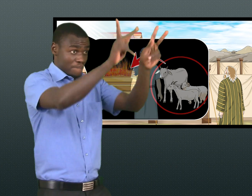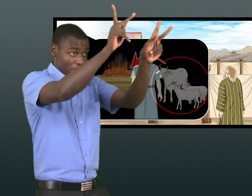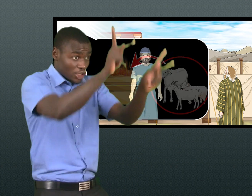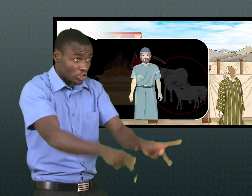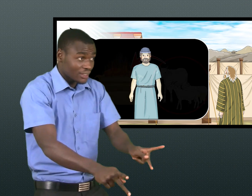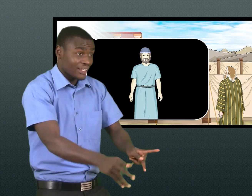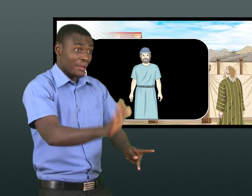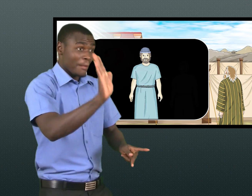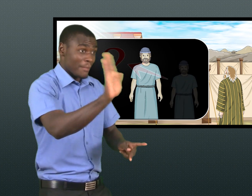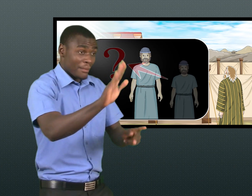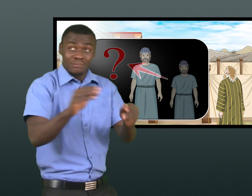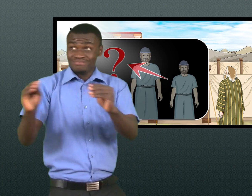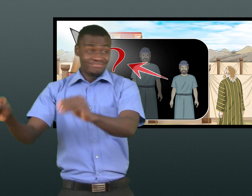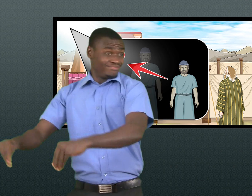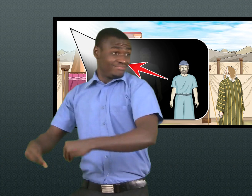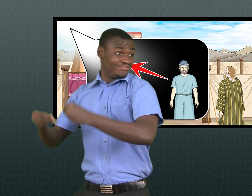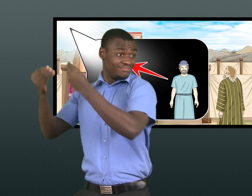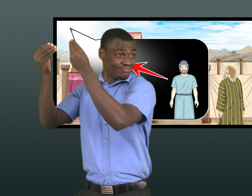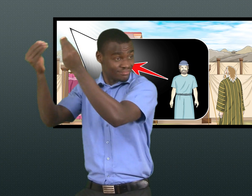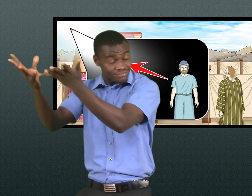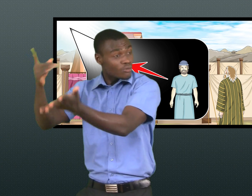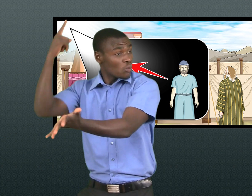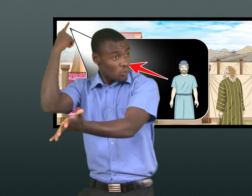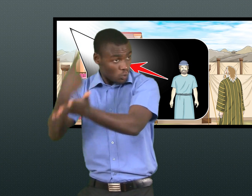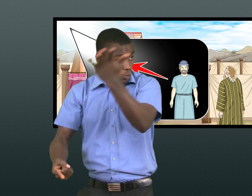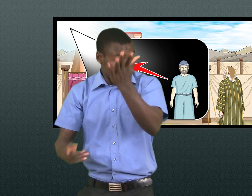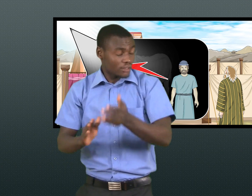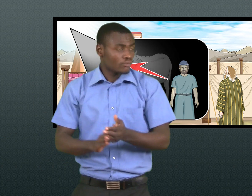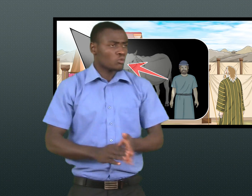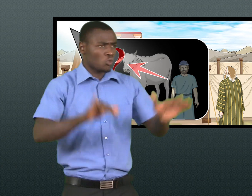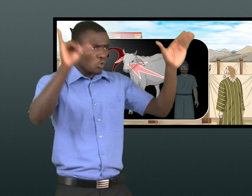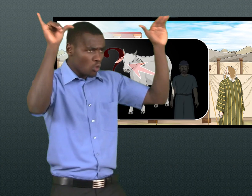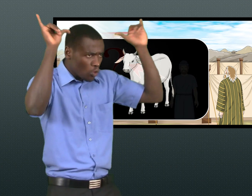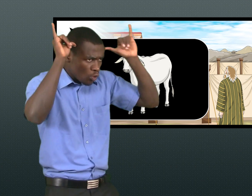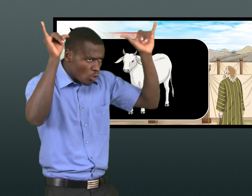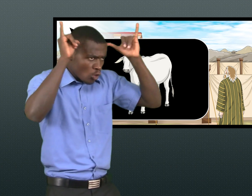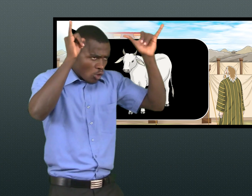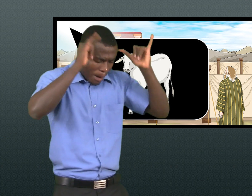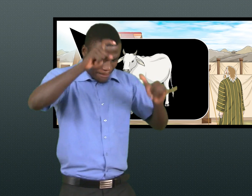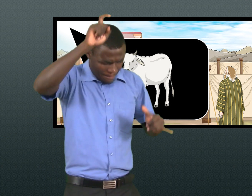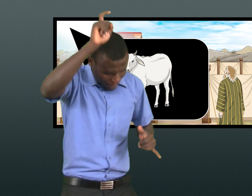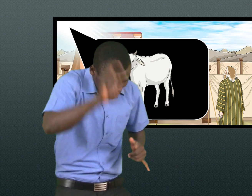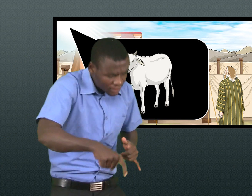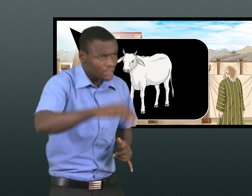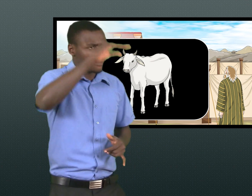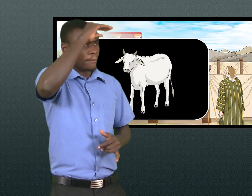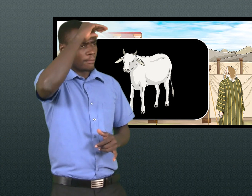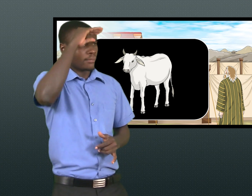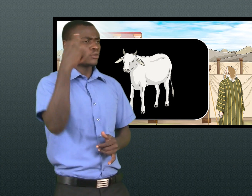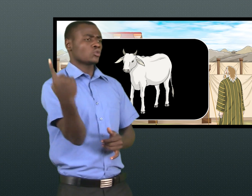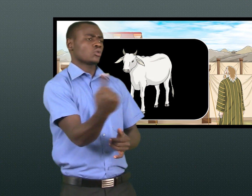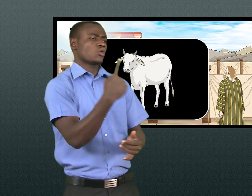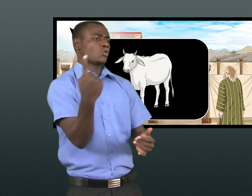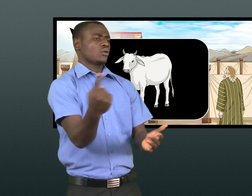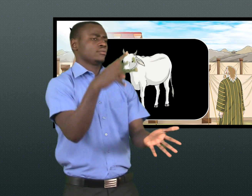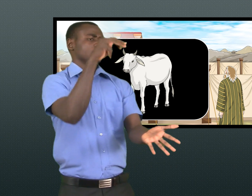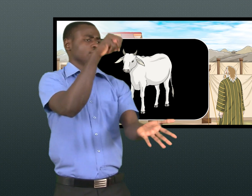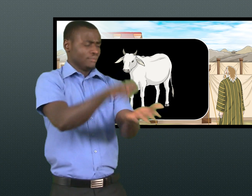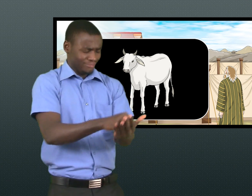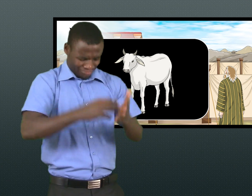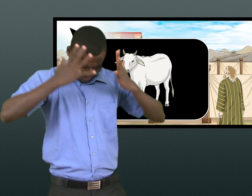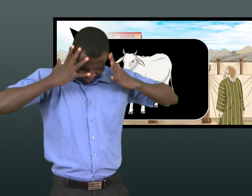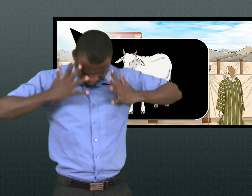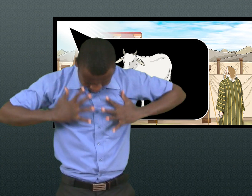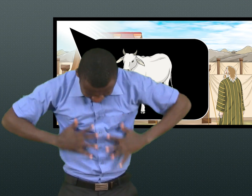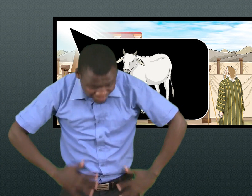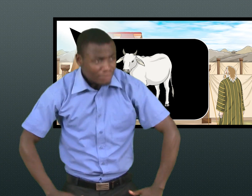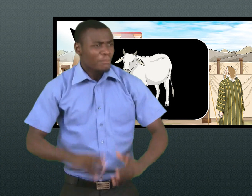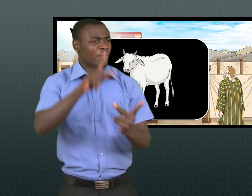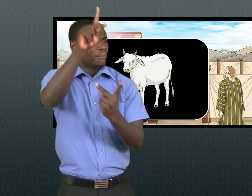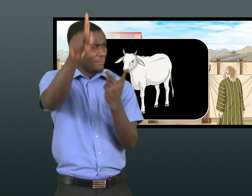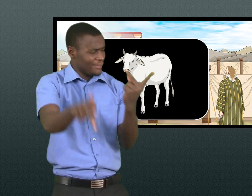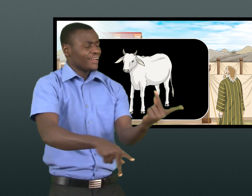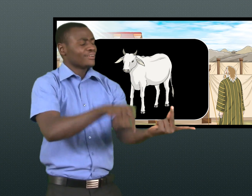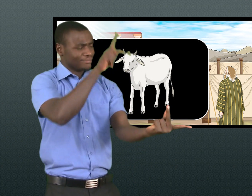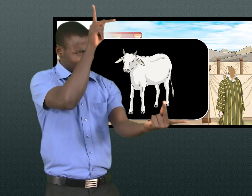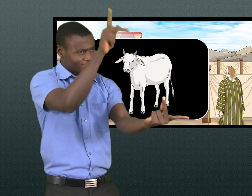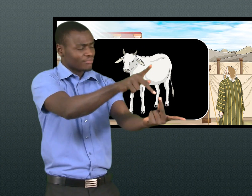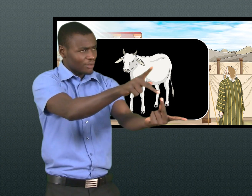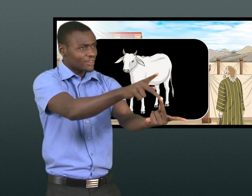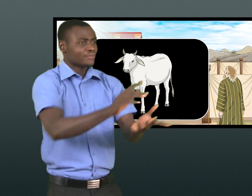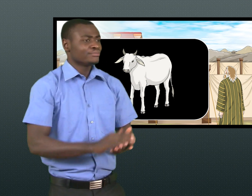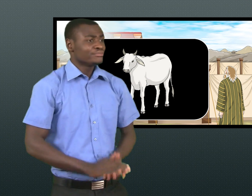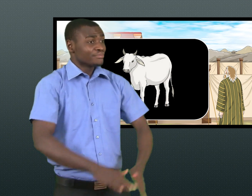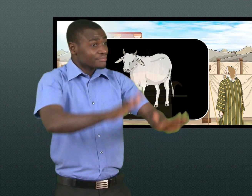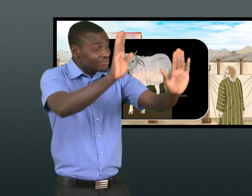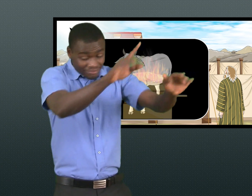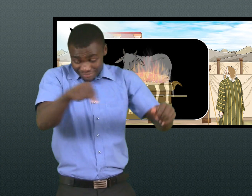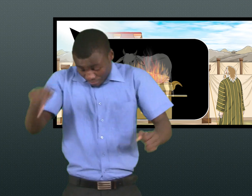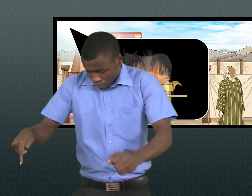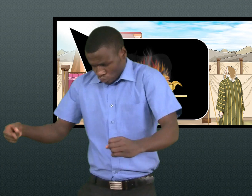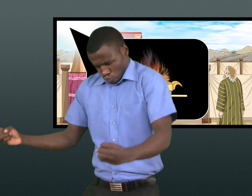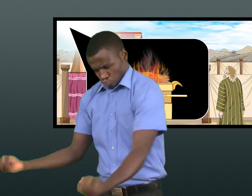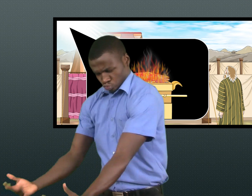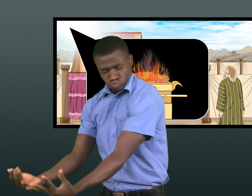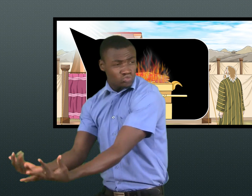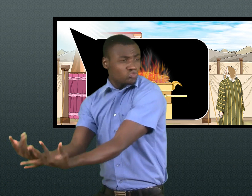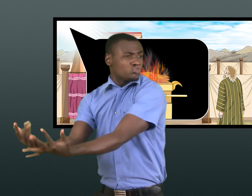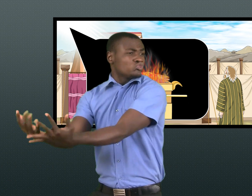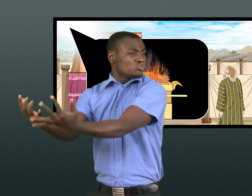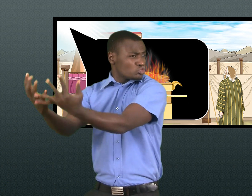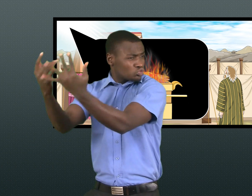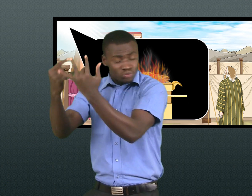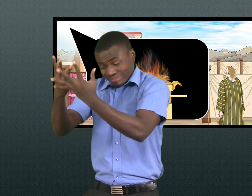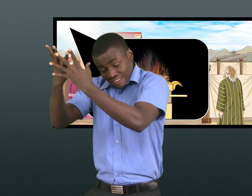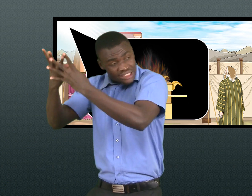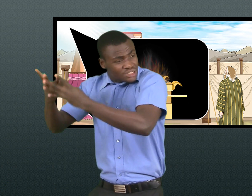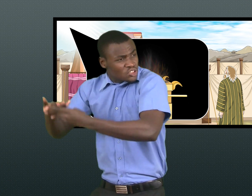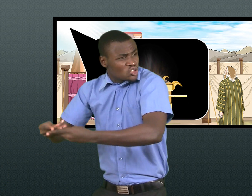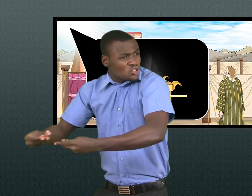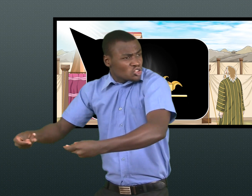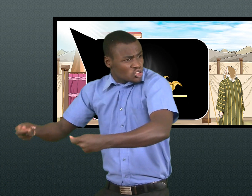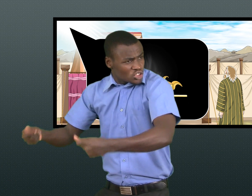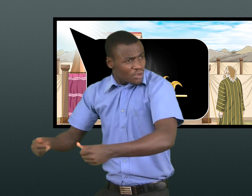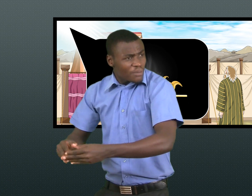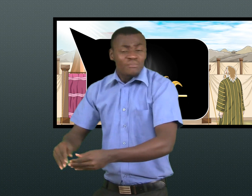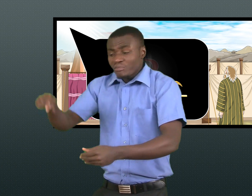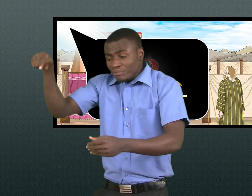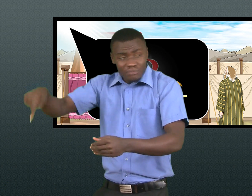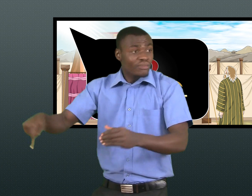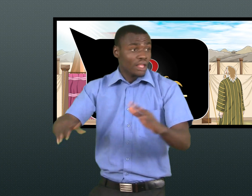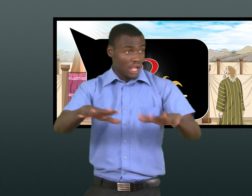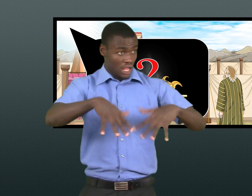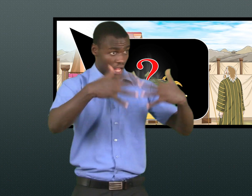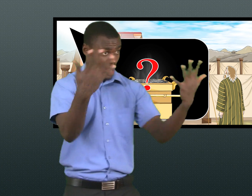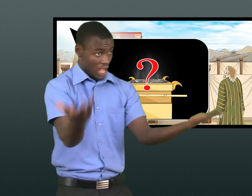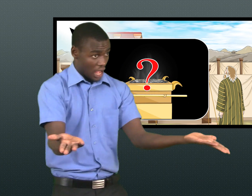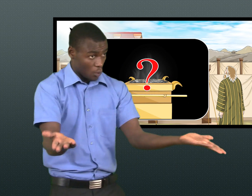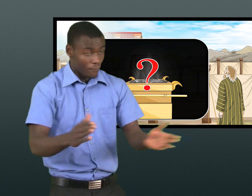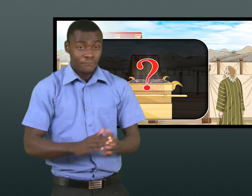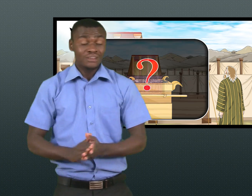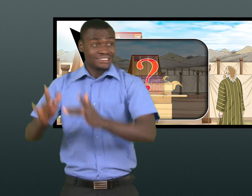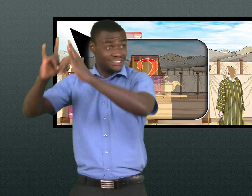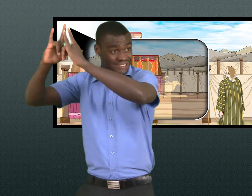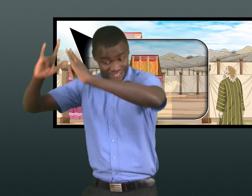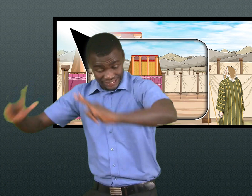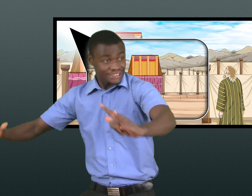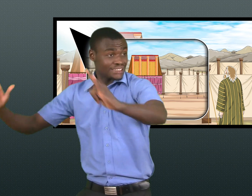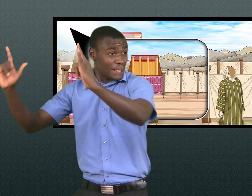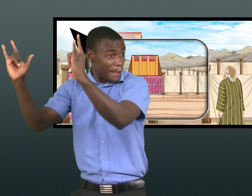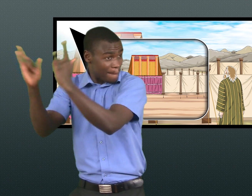If one’s offering is a burnt offering from the herd, he is to present an unblemished male.